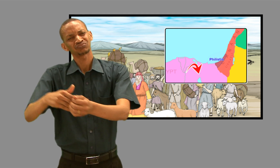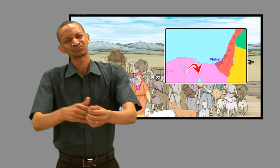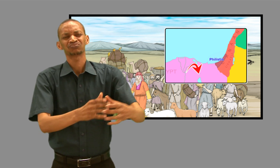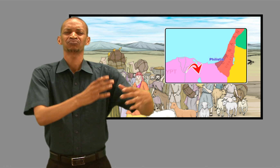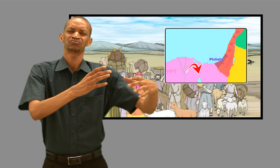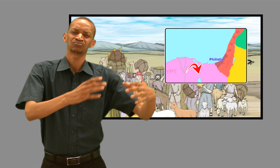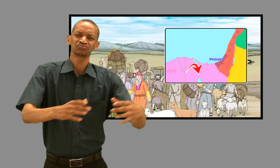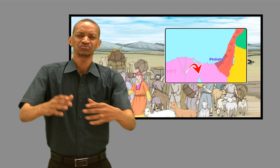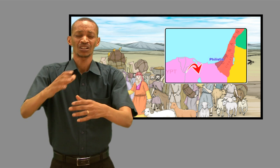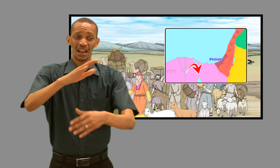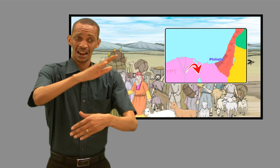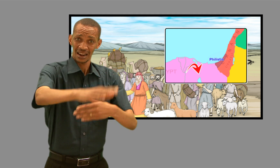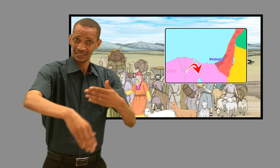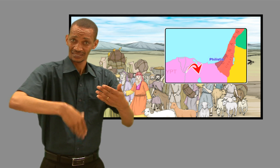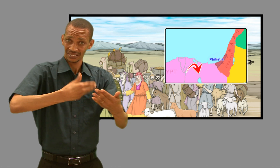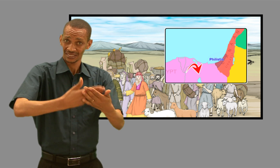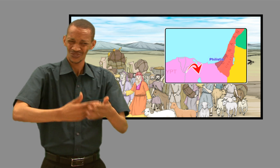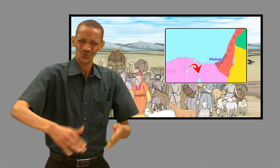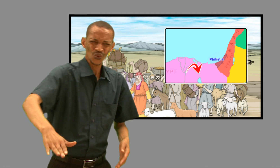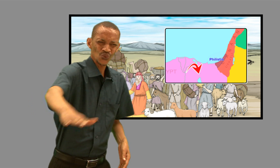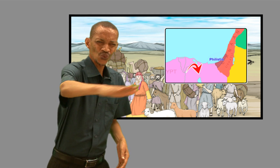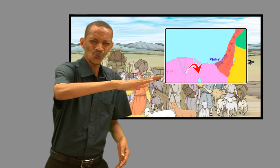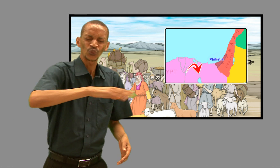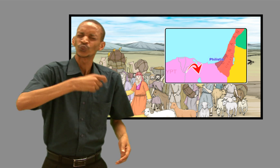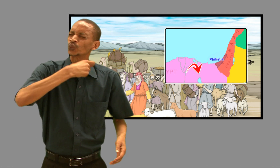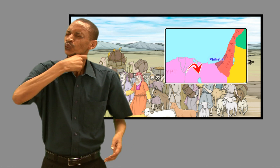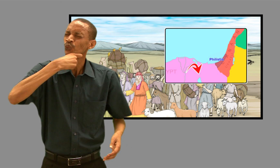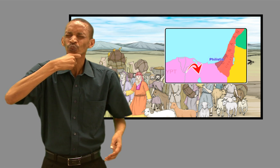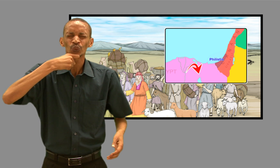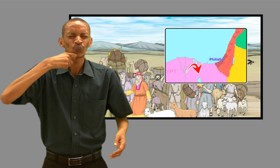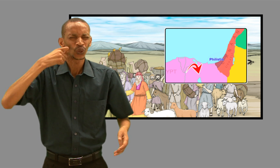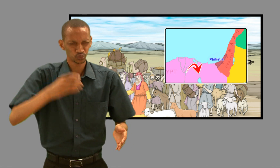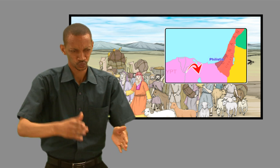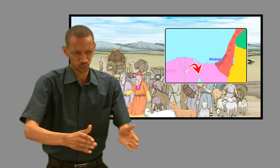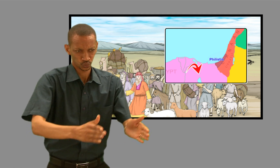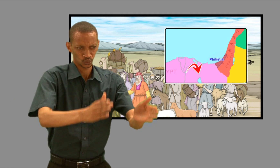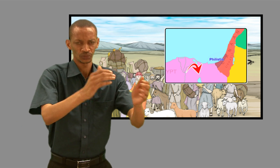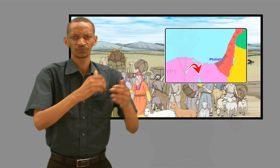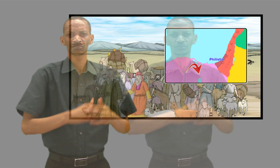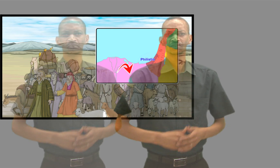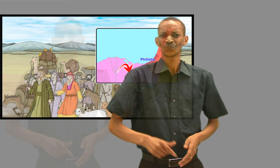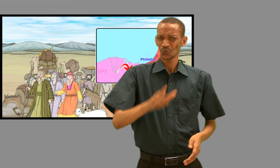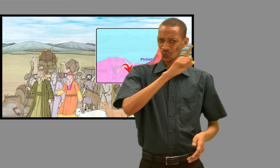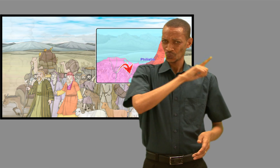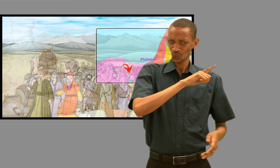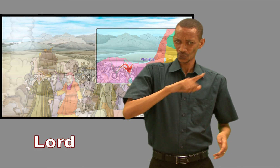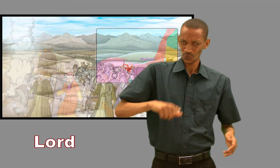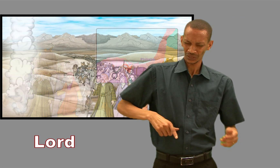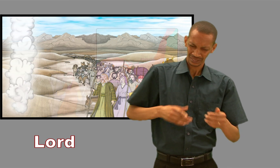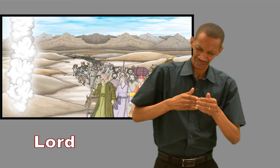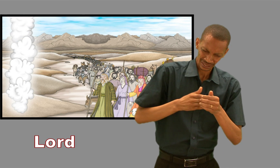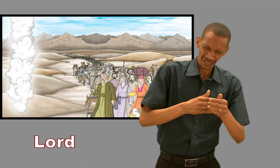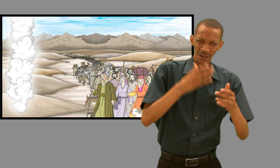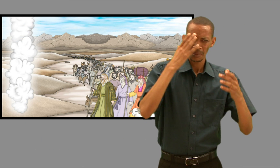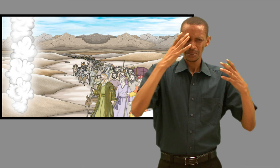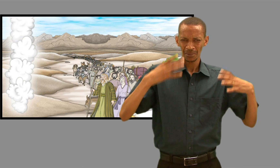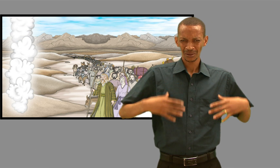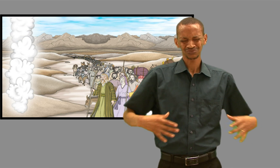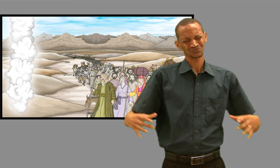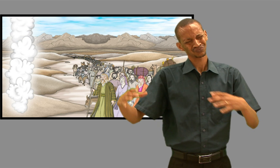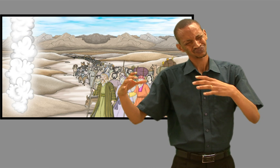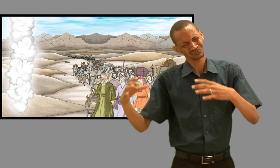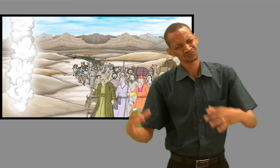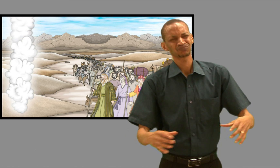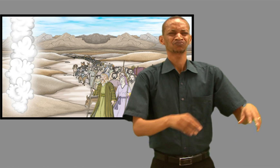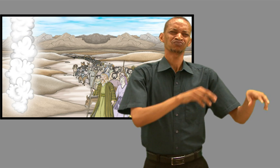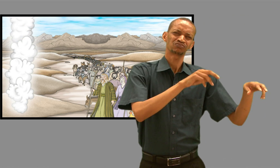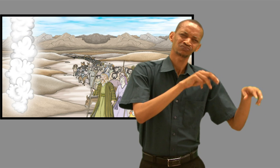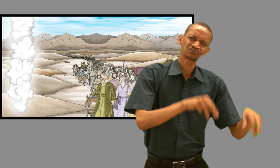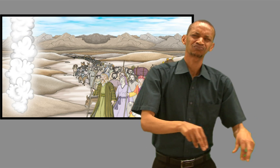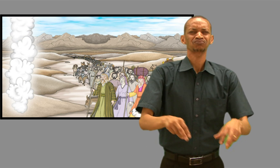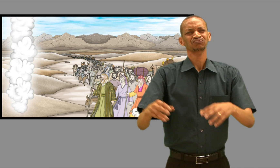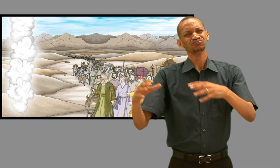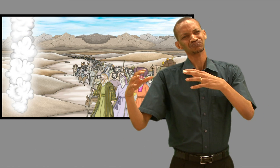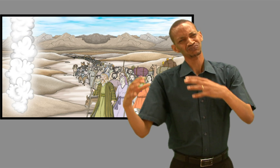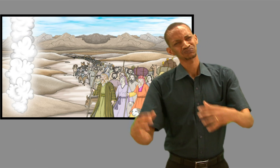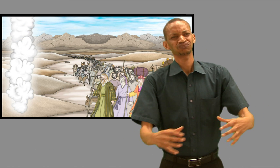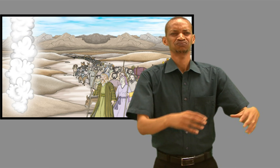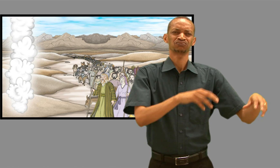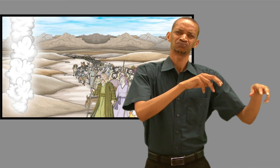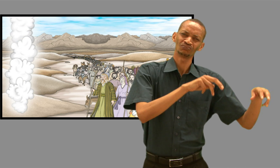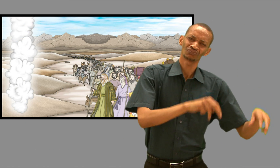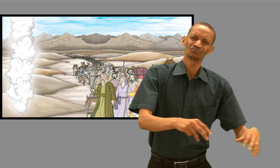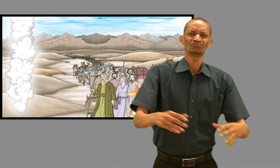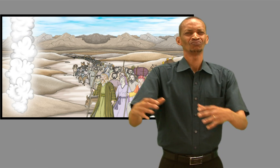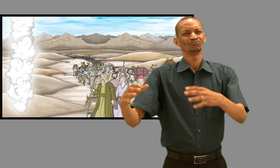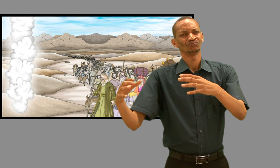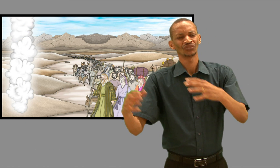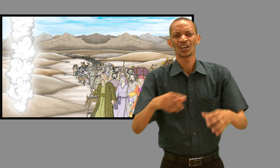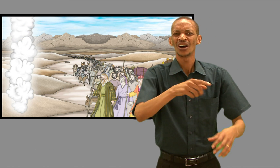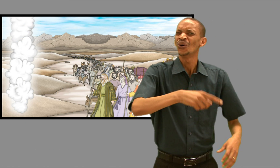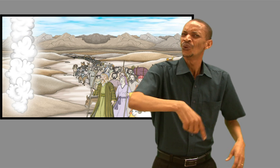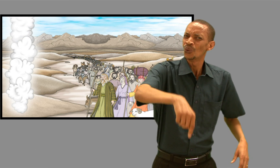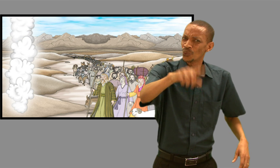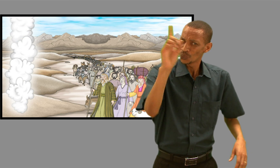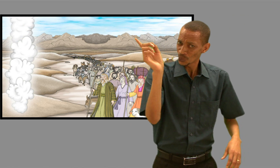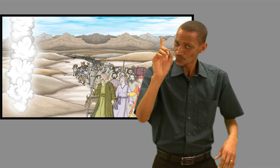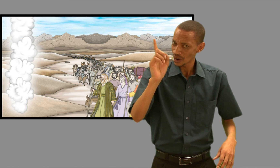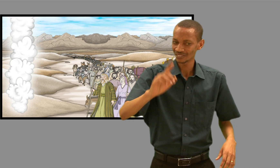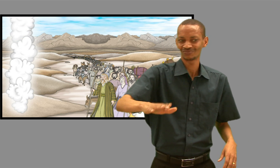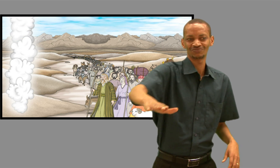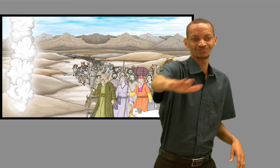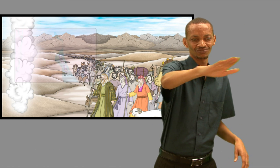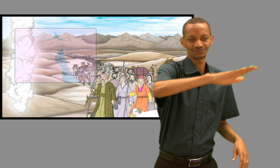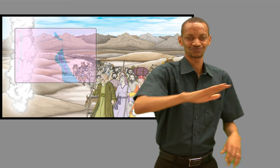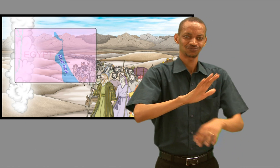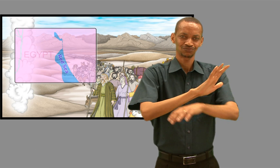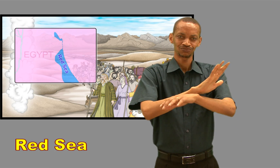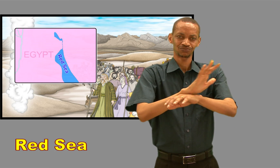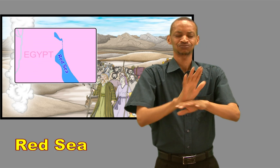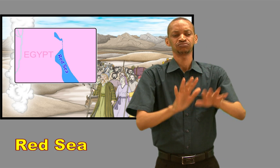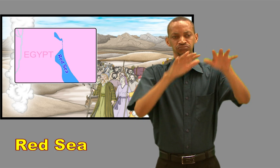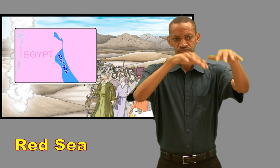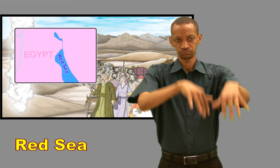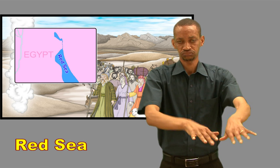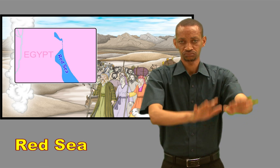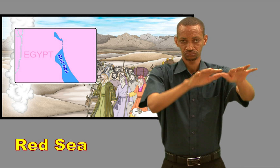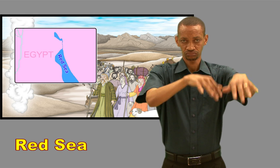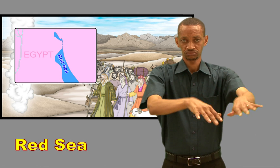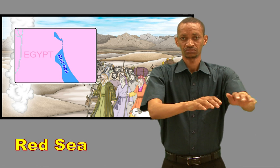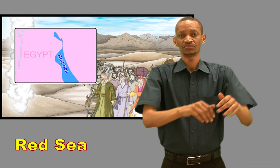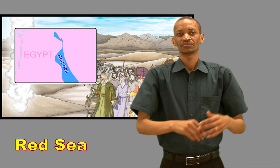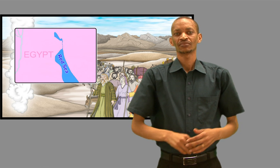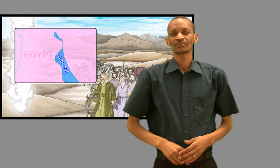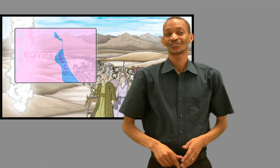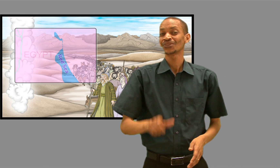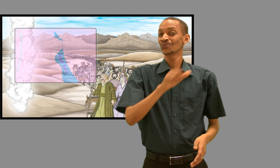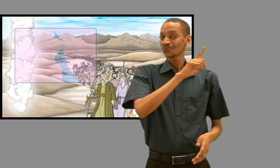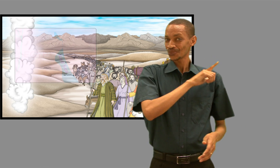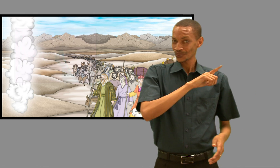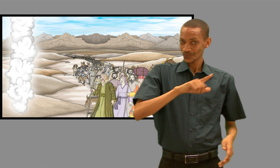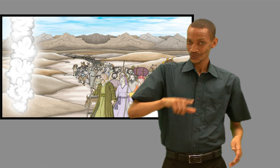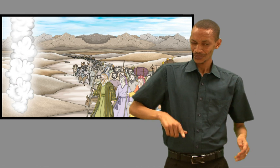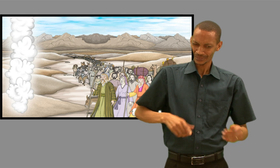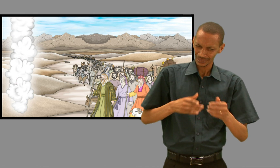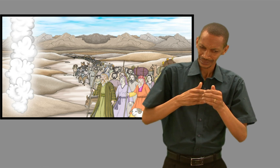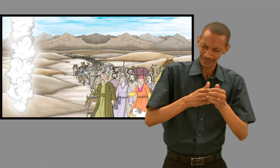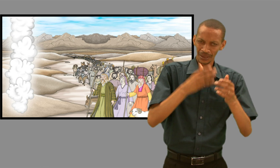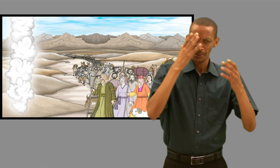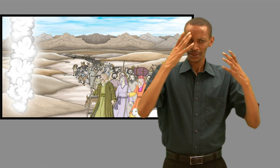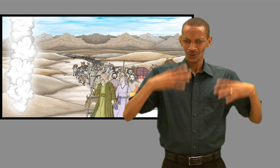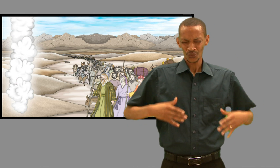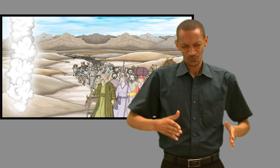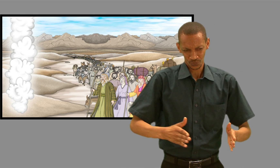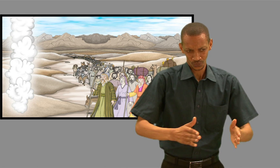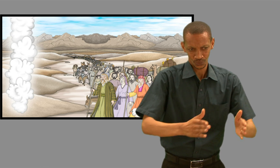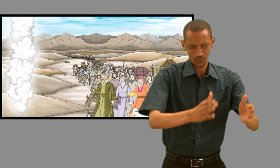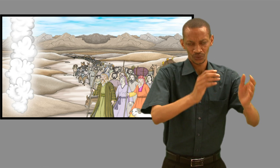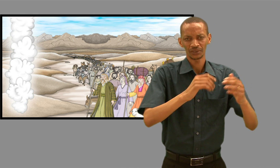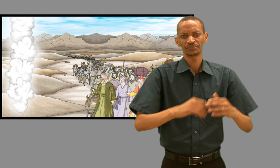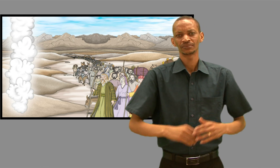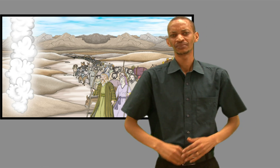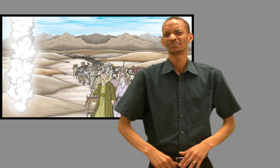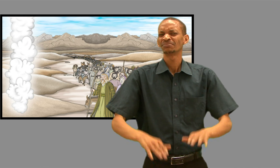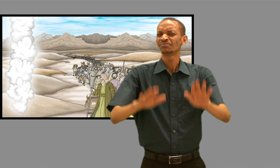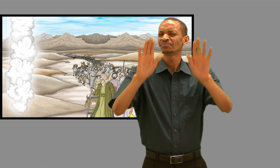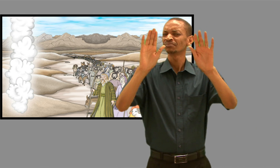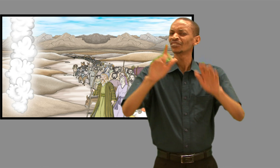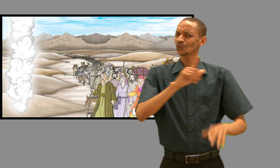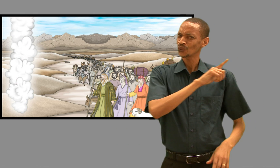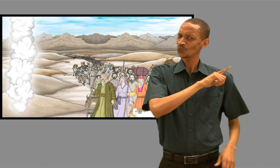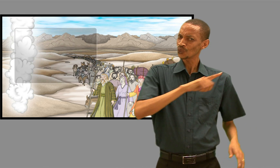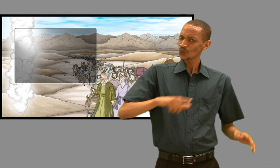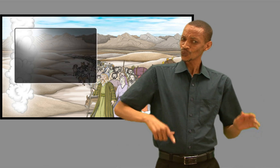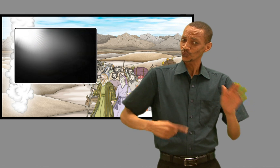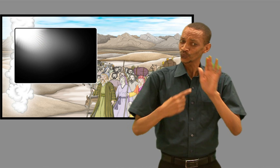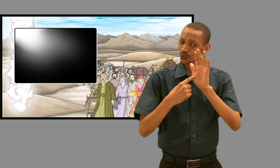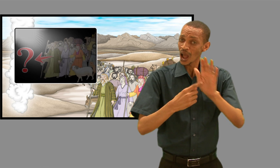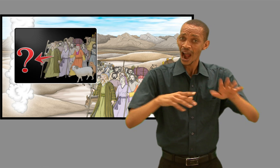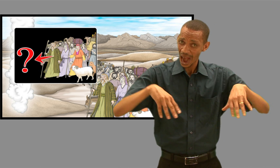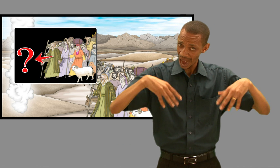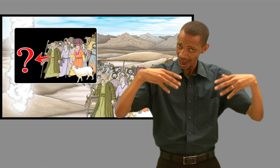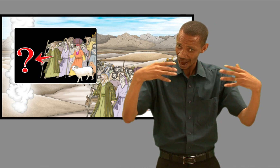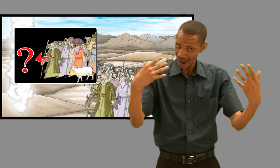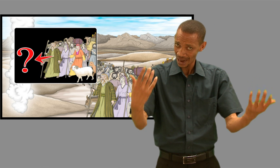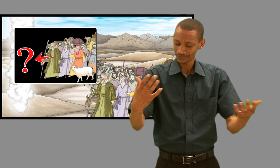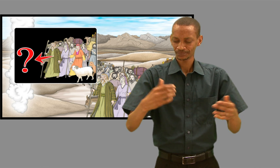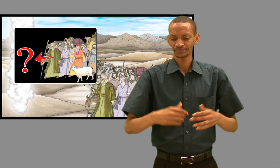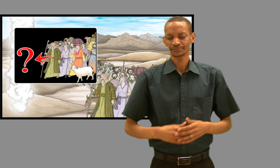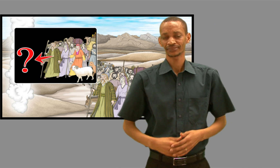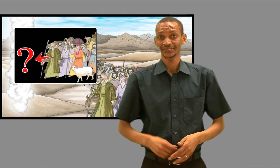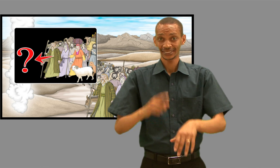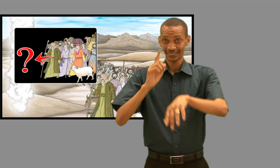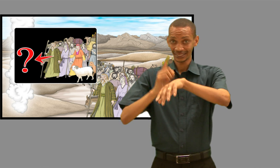Moses took the bones of Joseph with him because Joseph had made the sons of Israel swear a solemn oath when he said, “God will surely attend to you, and then you must carry my bones with you from this place.”